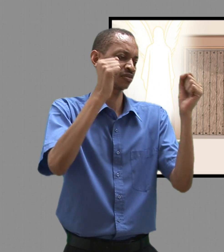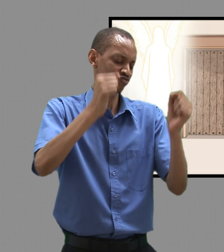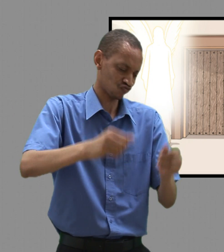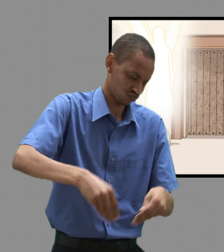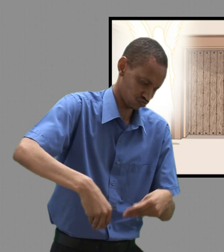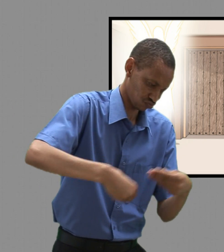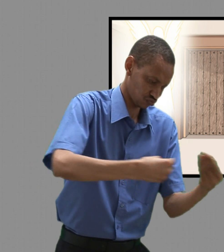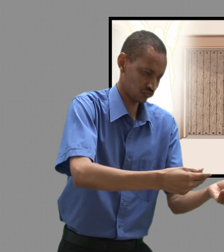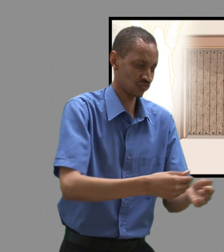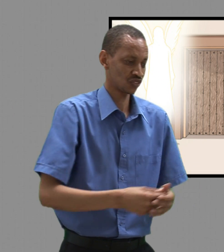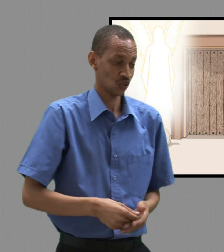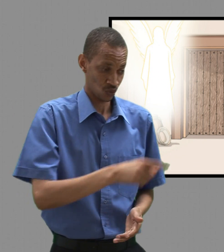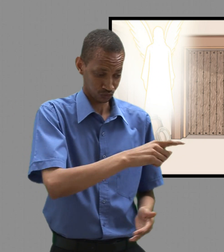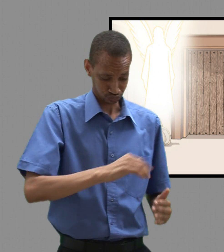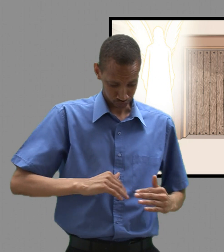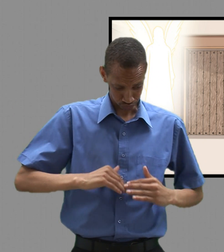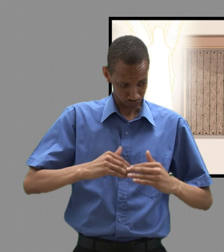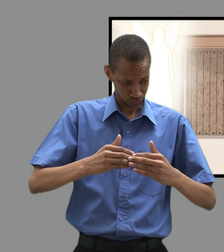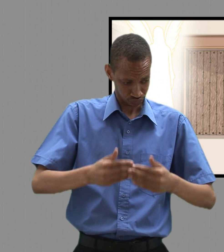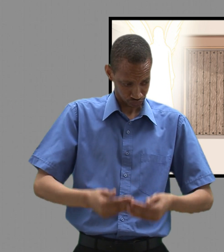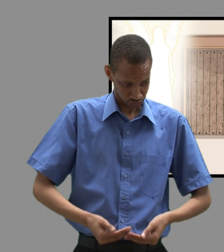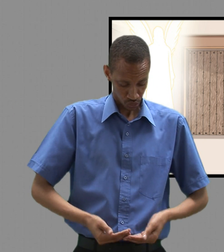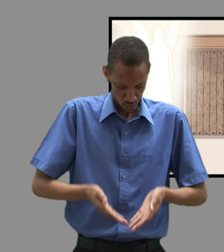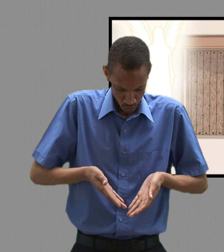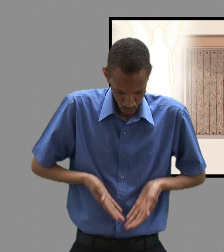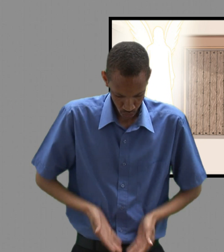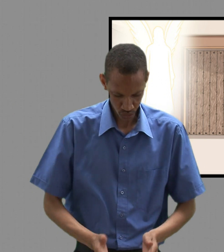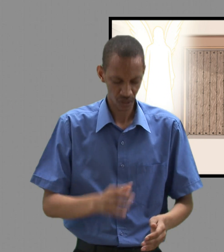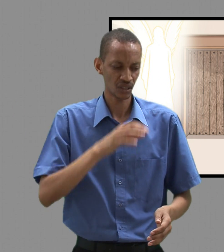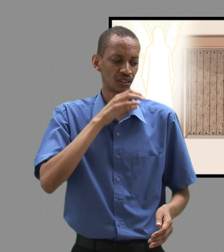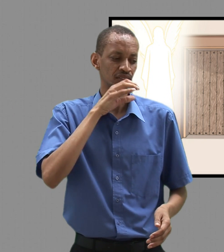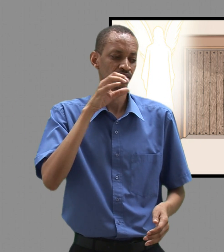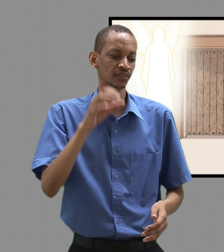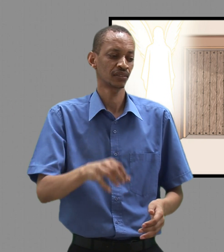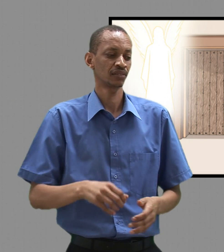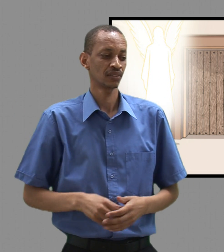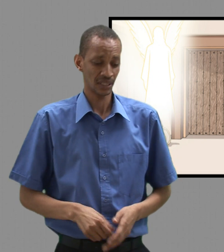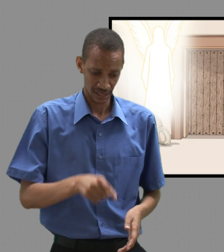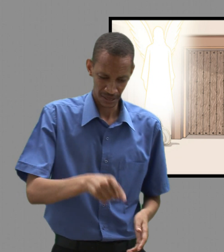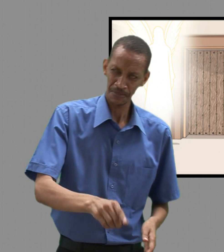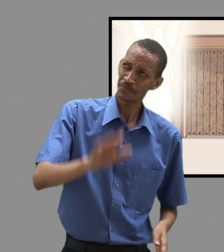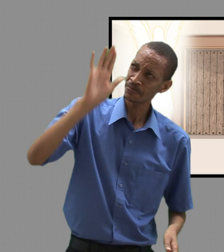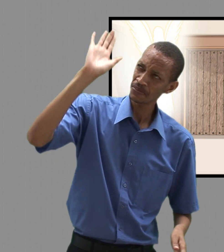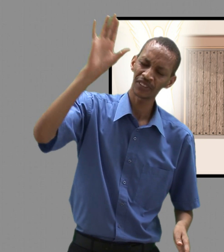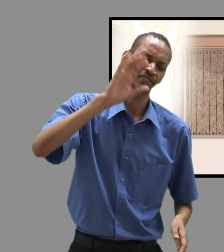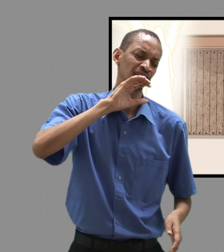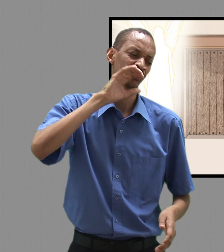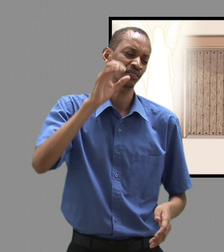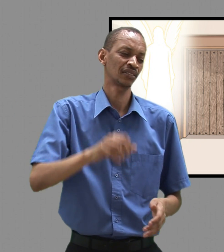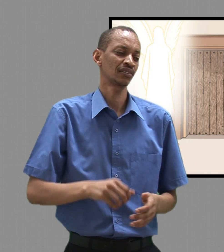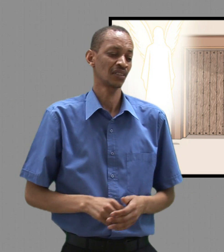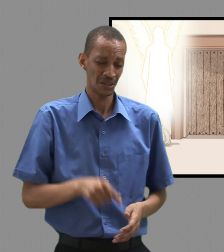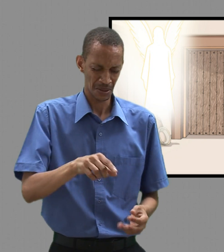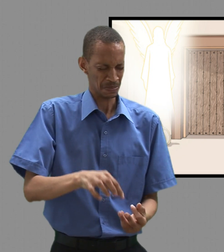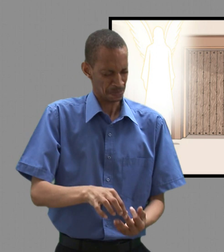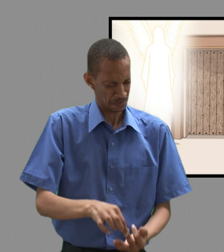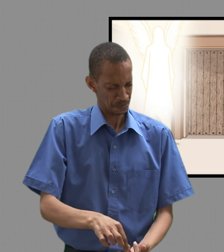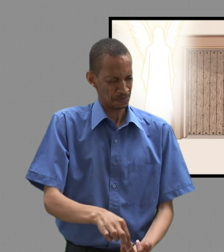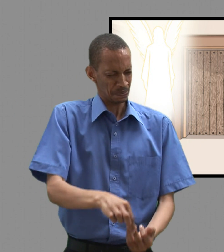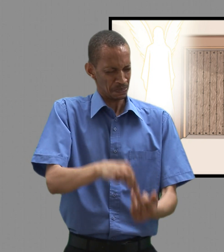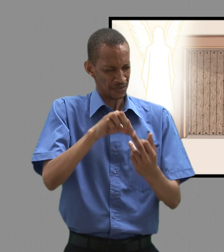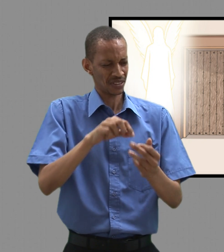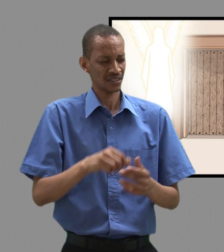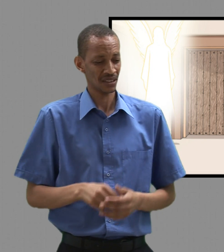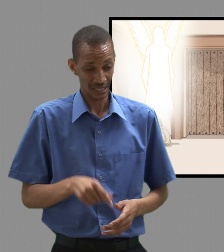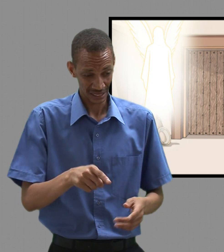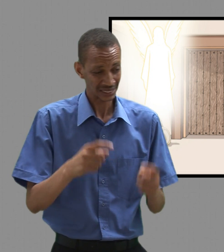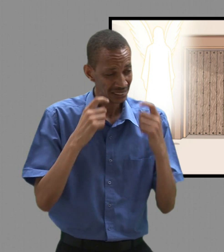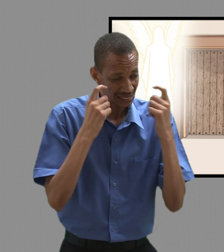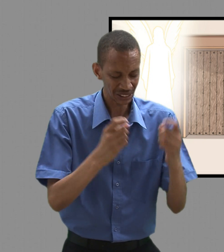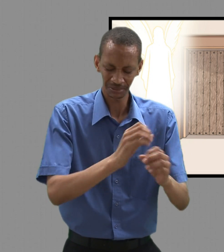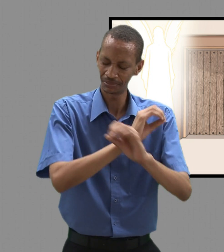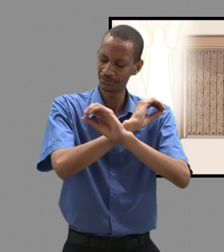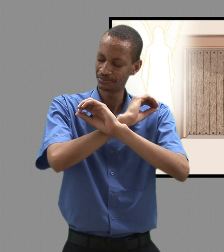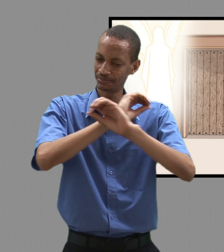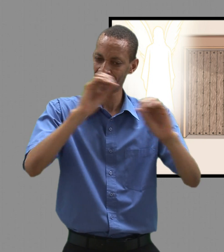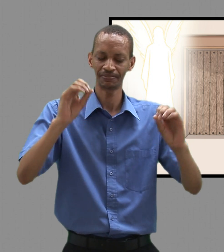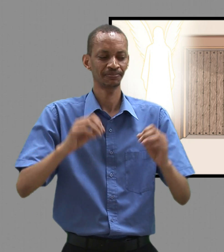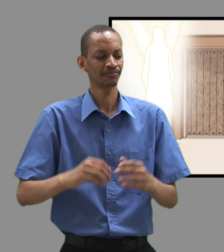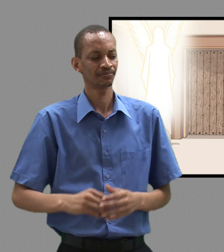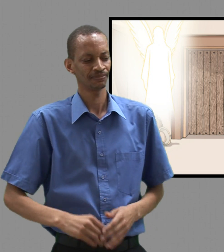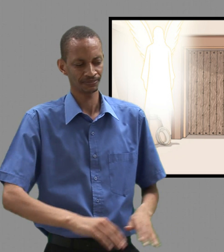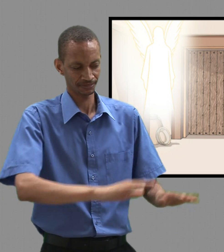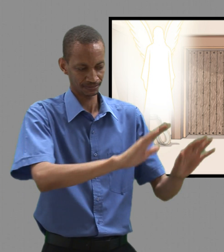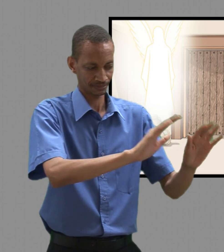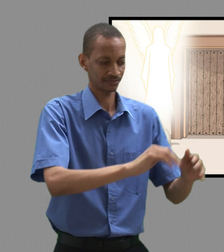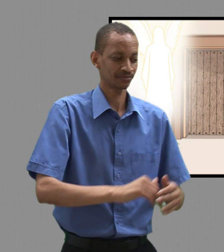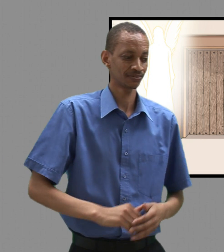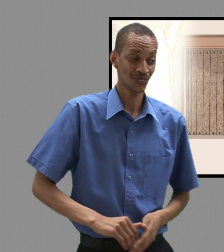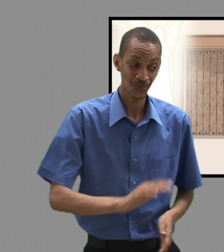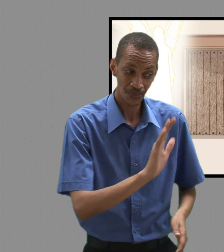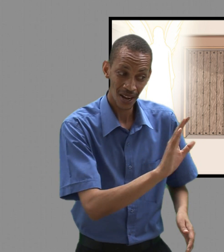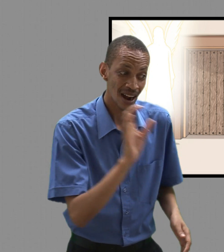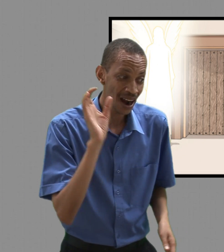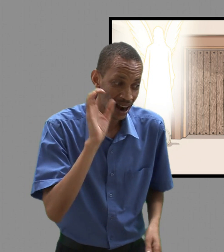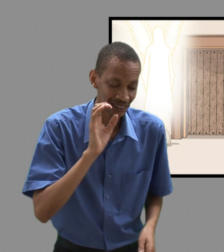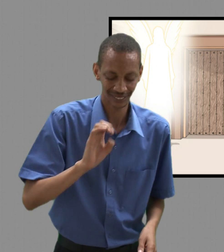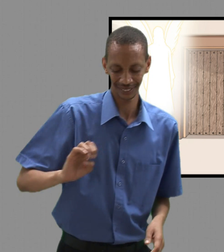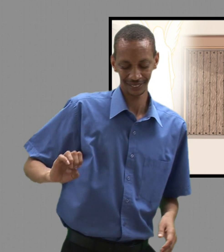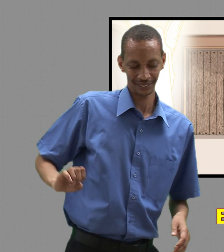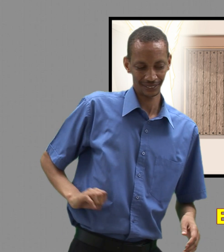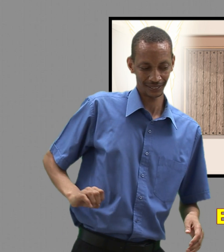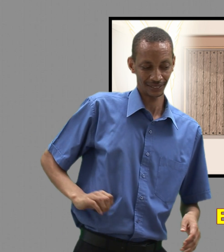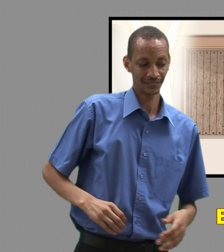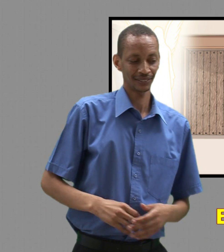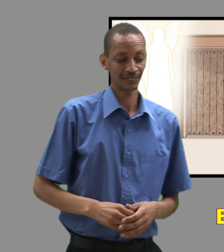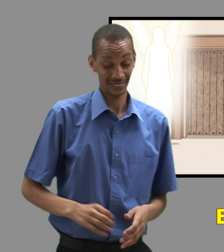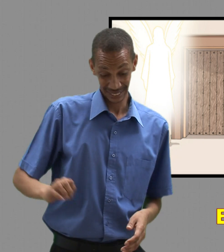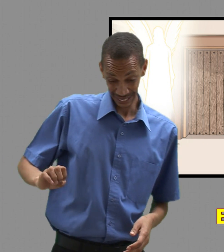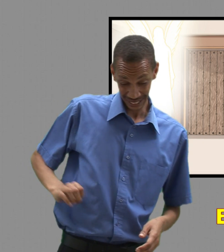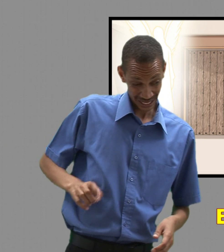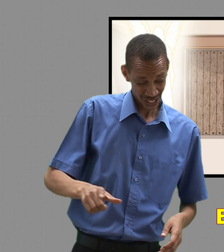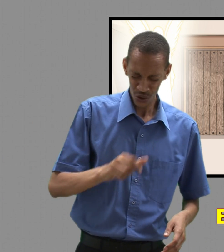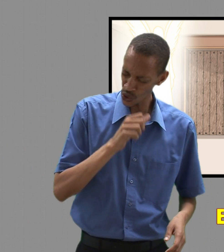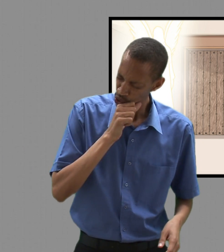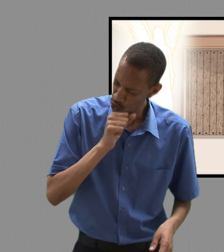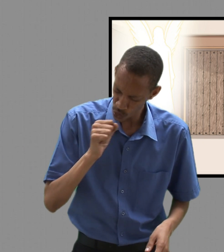So the Holy One to be born will be called the Son of God.